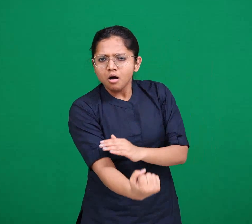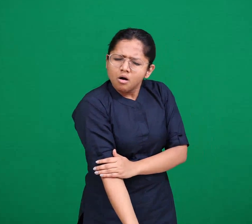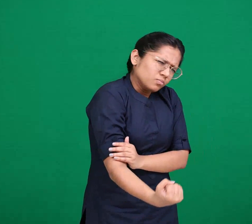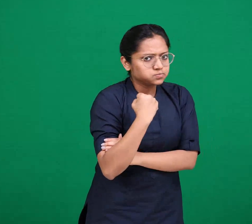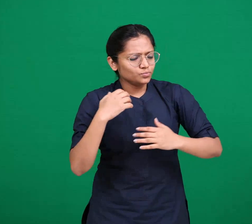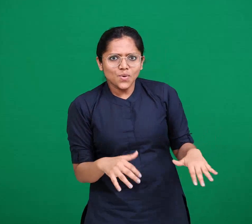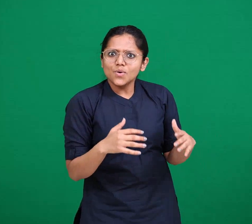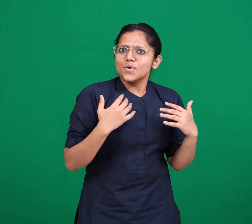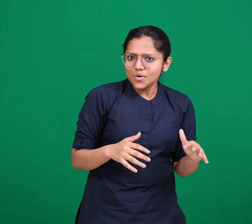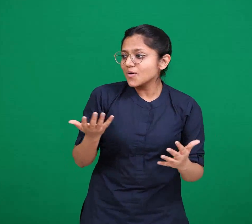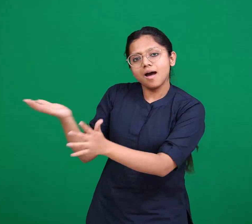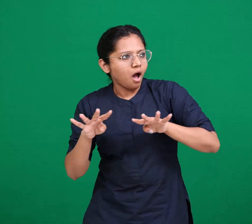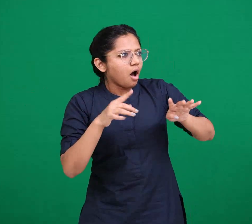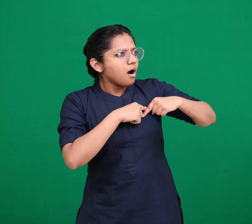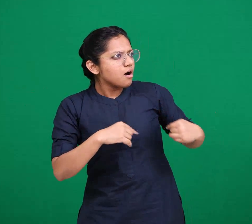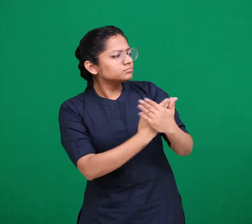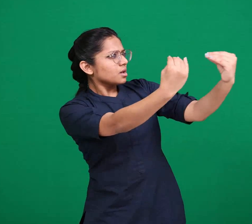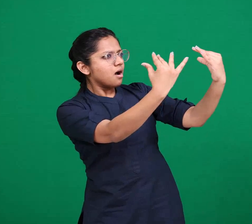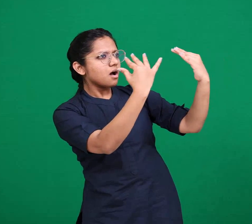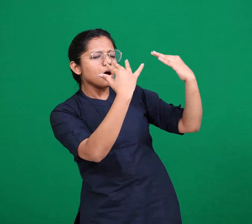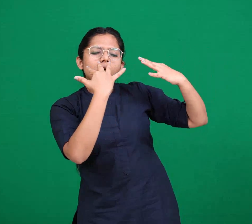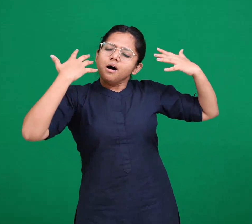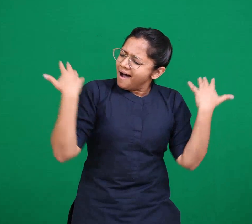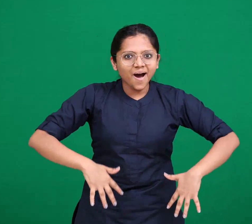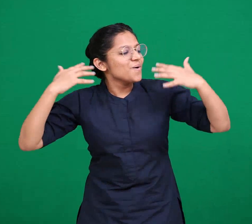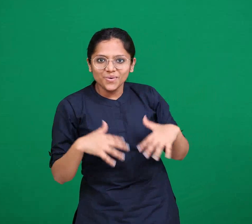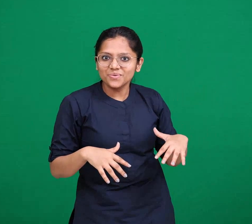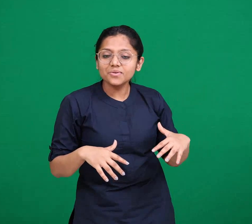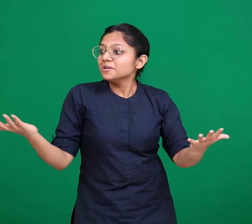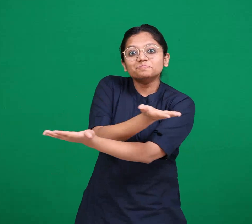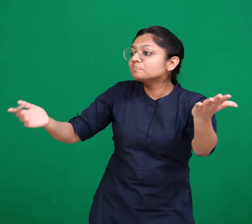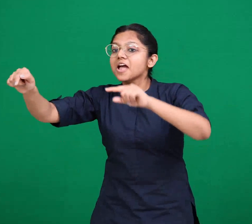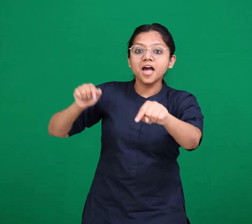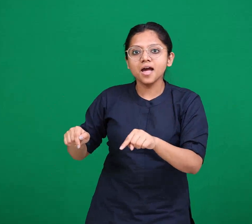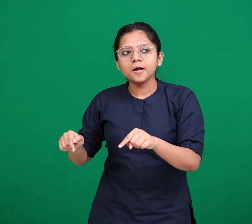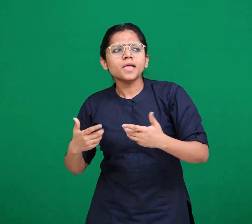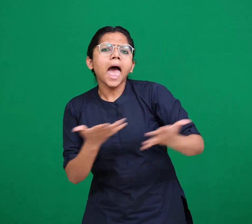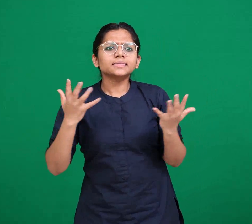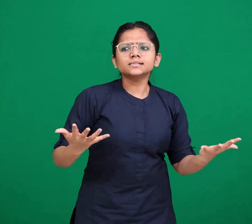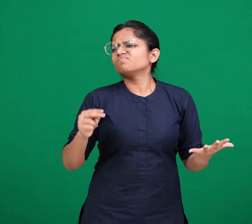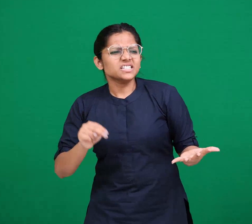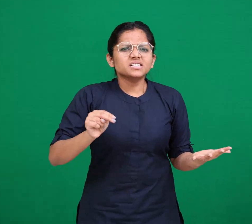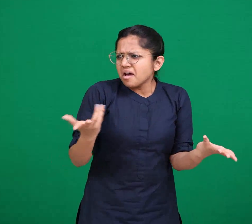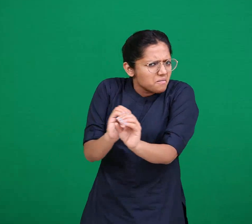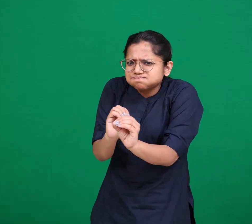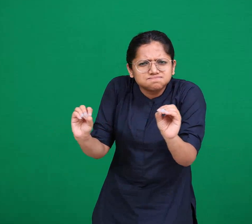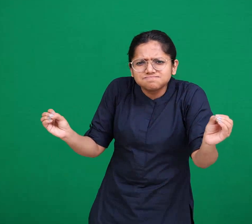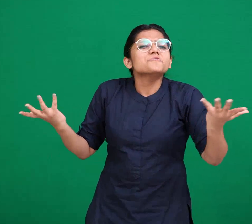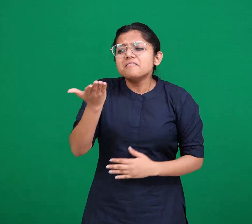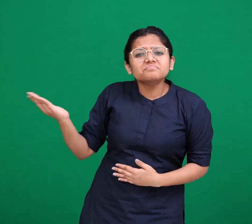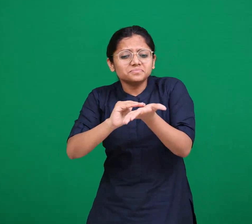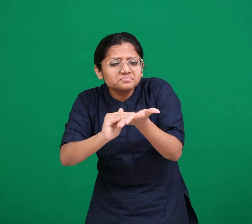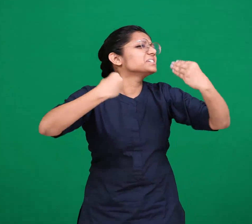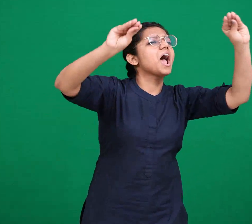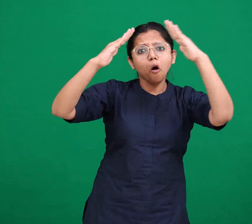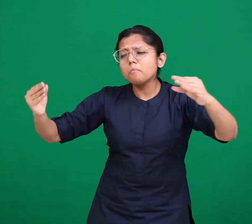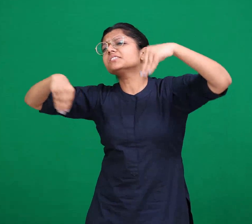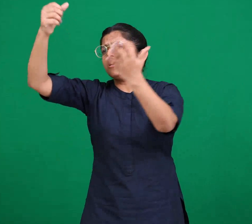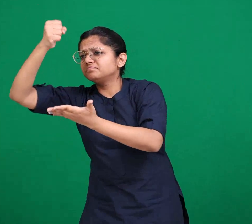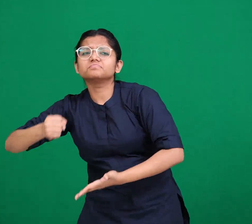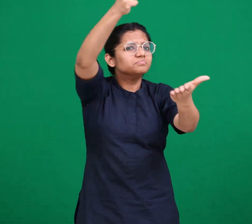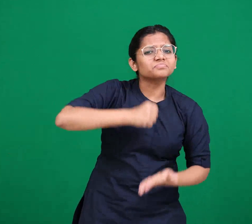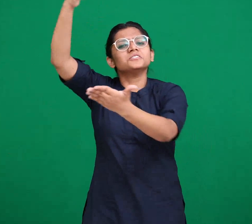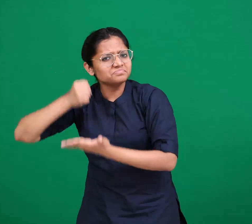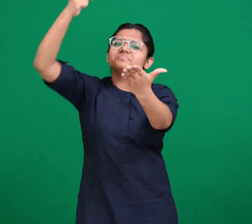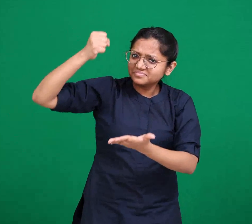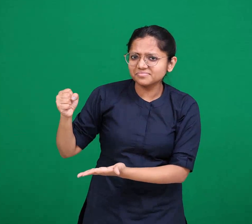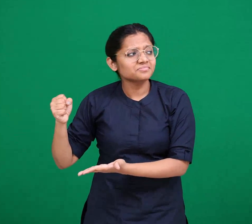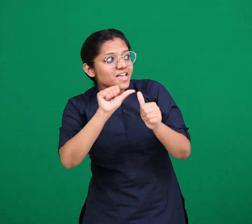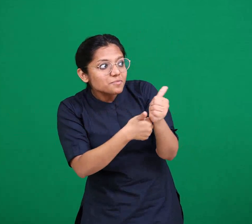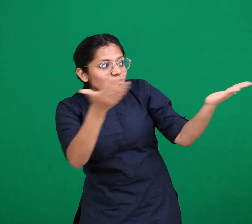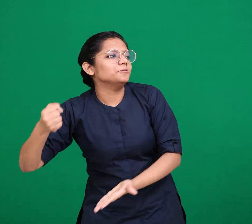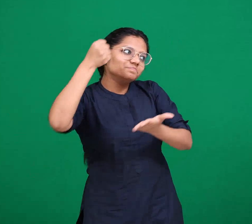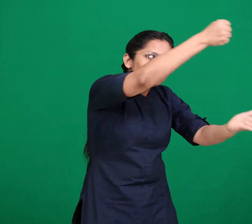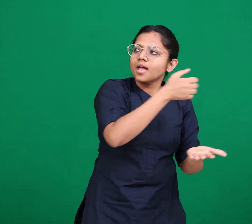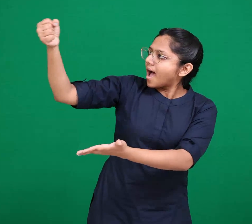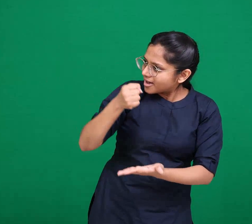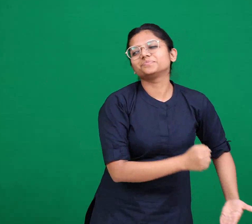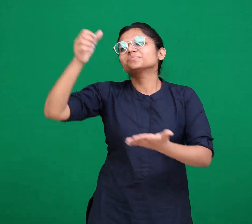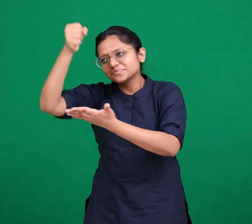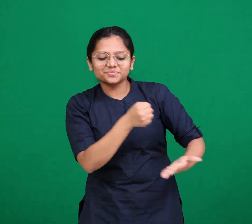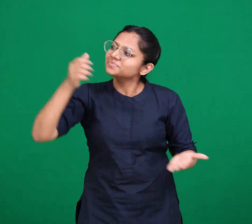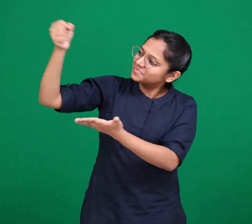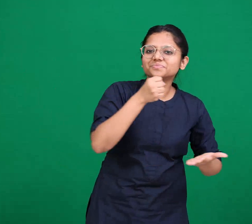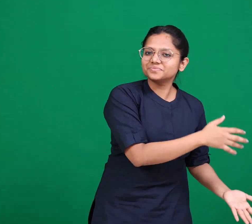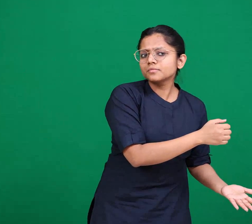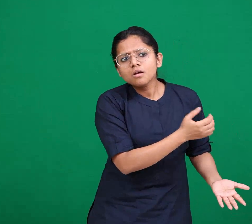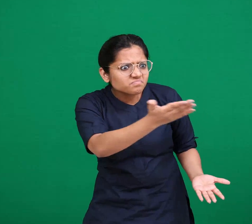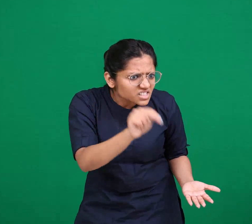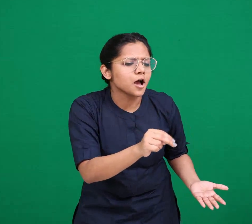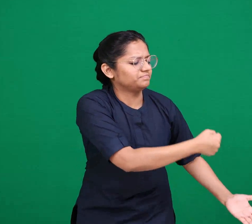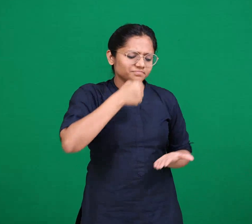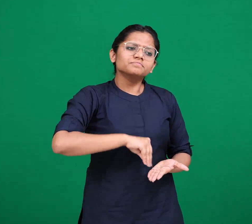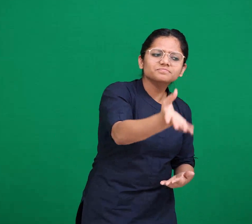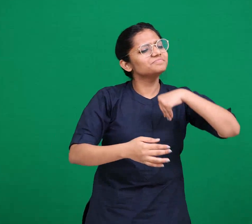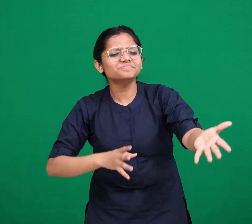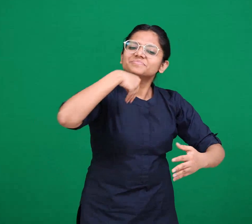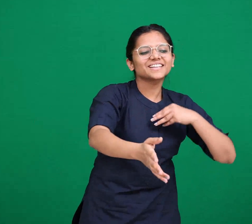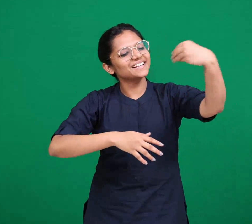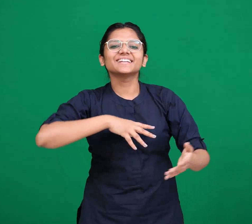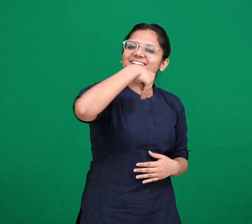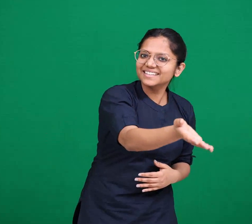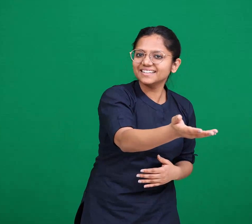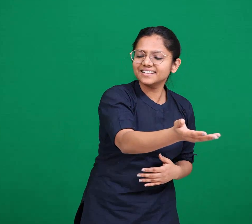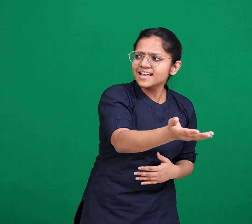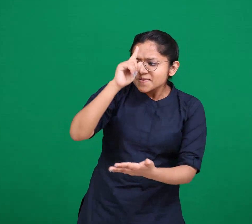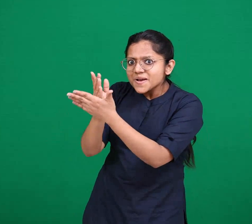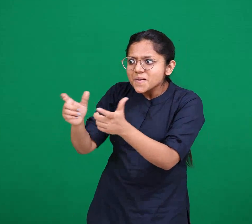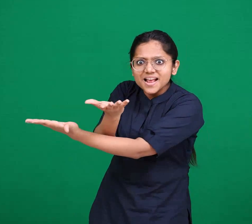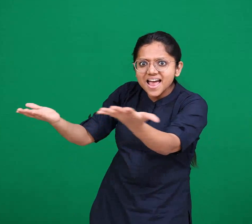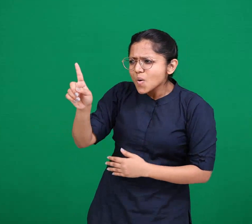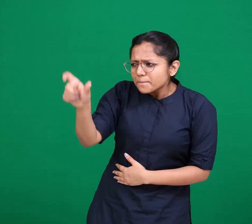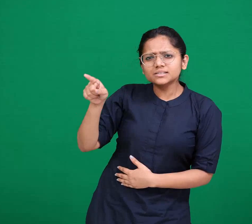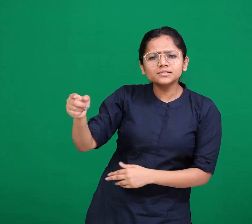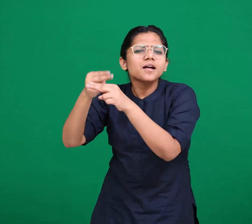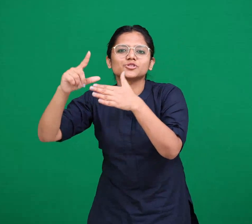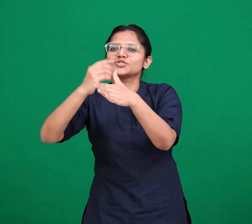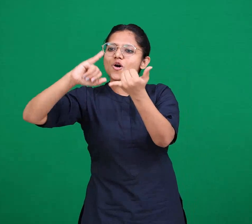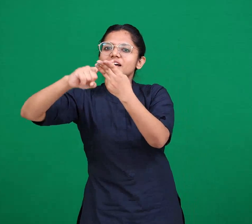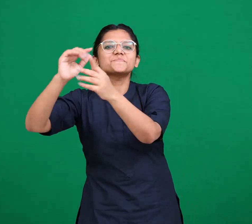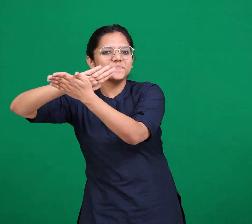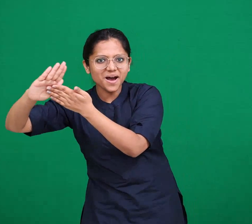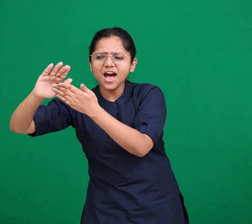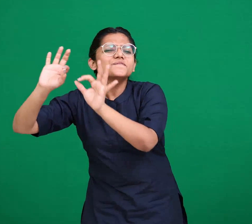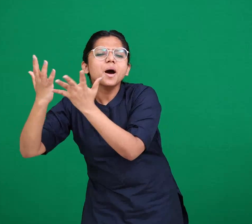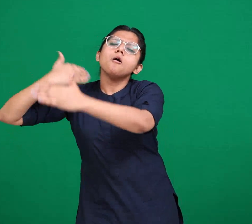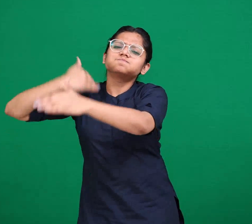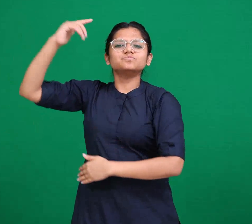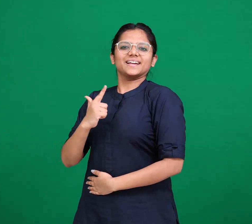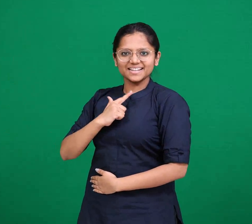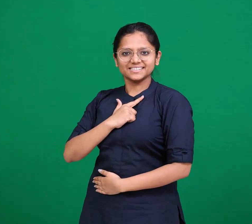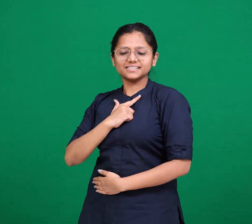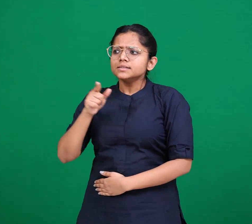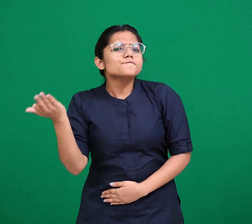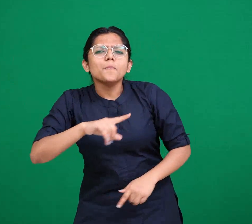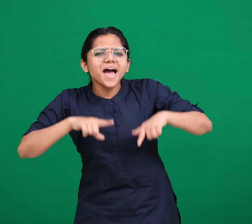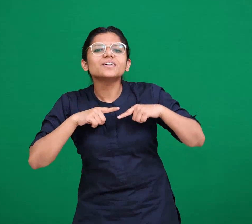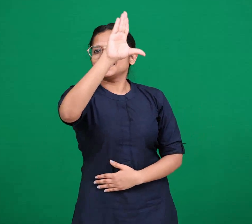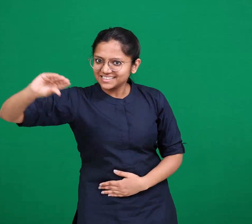And abundant grace was upon them all. There were no needy ones among them, because those who owned lands or houses would sell their property, bring the proceeds from the sales, and lay them at the apostles' feet for distribution to anyone as he had need.